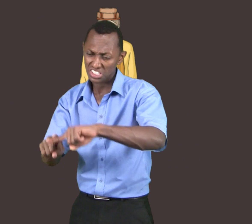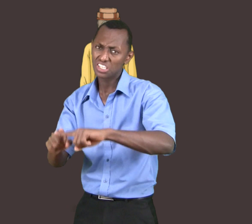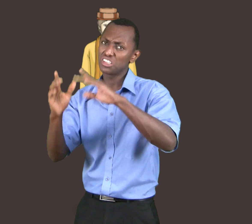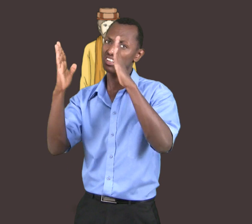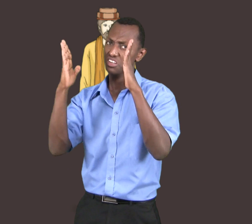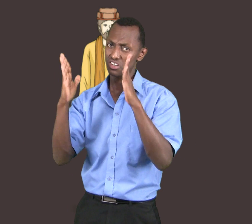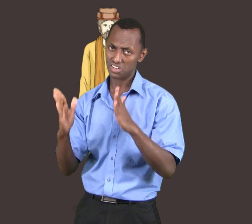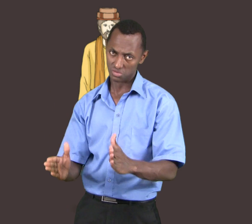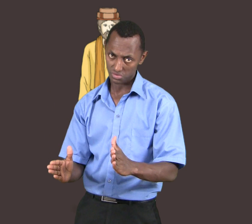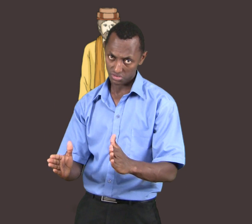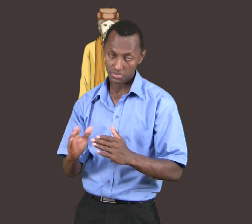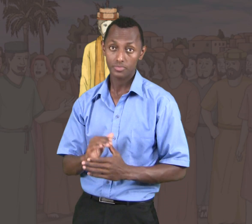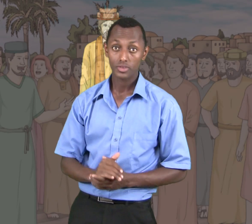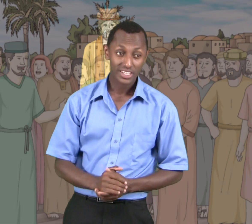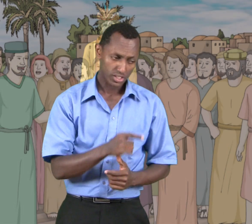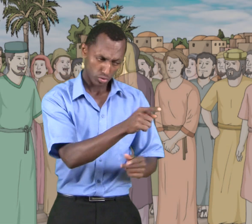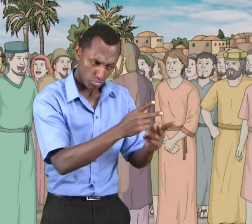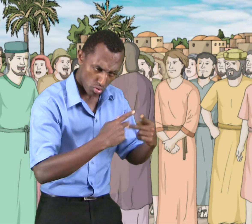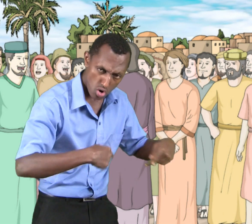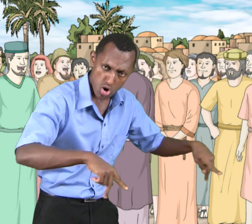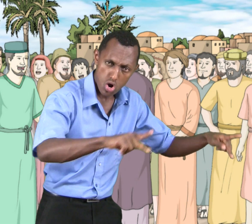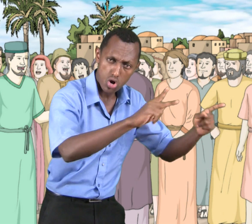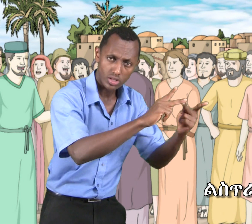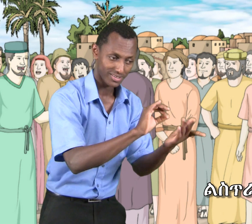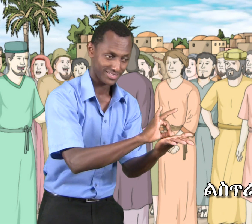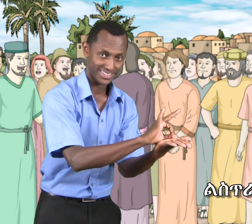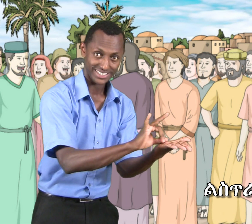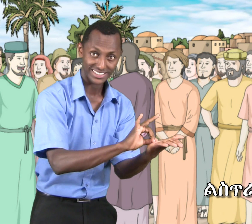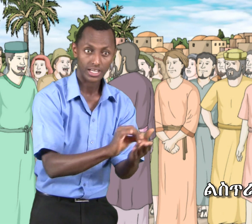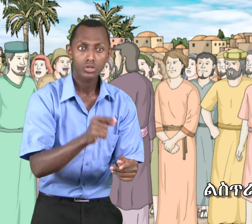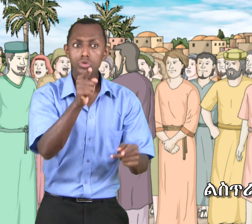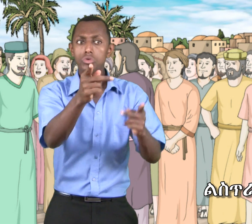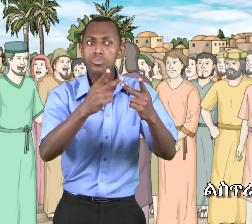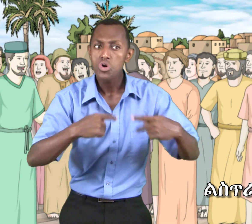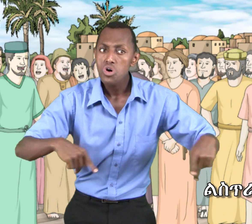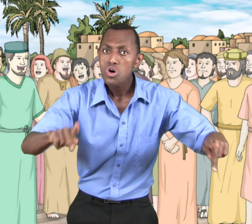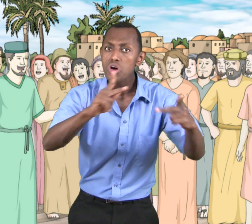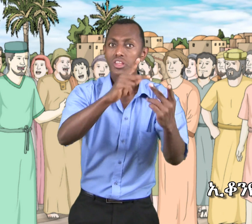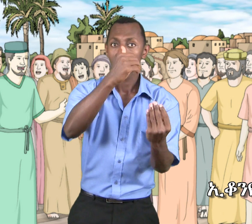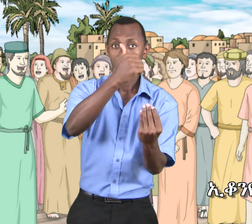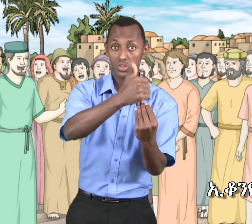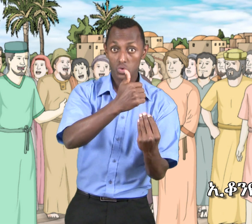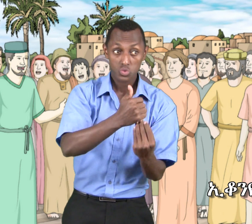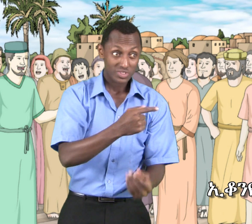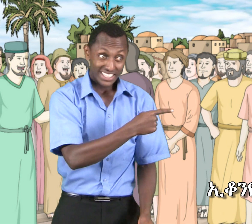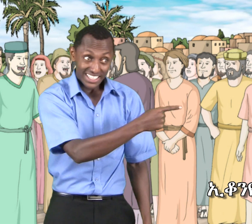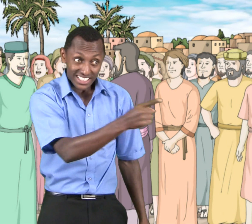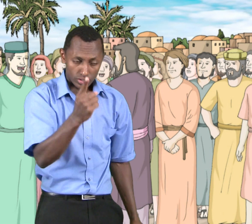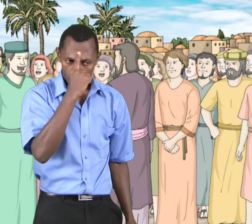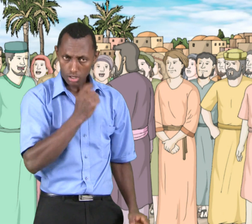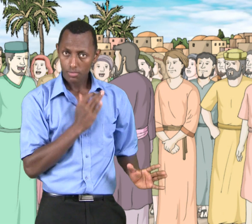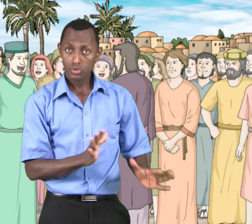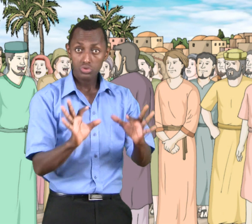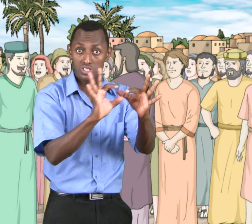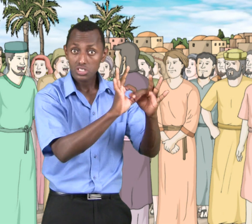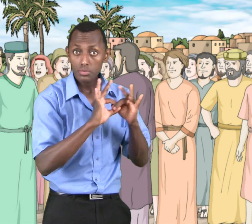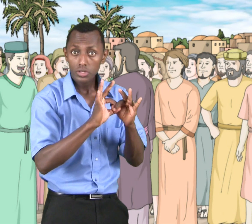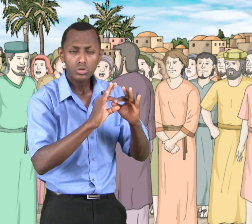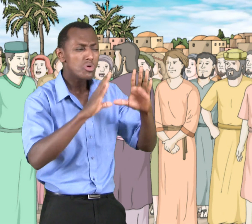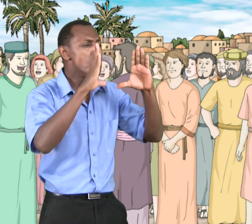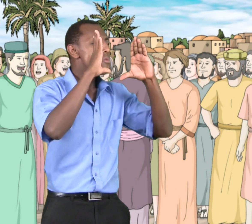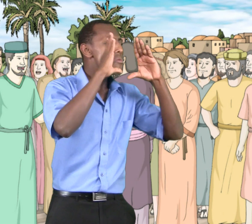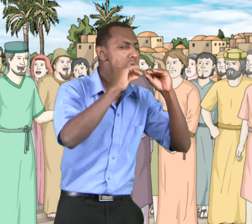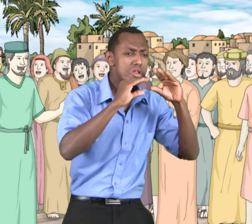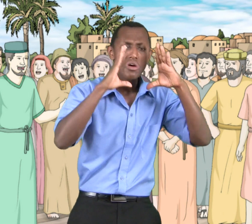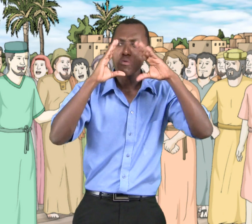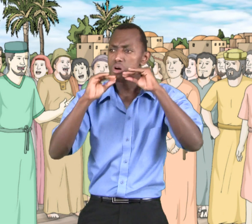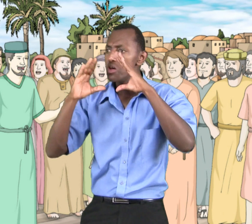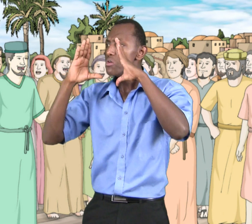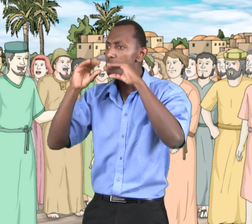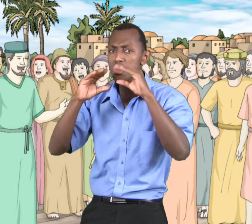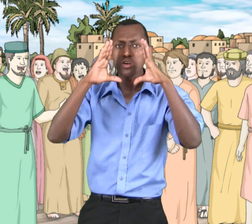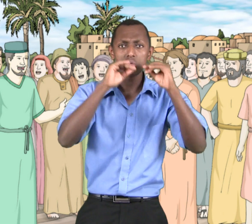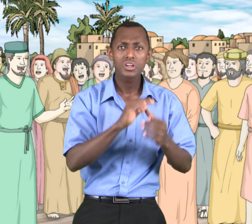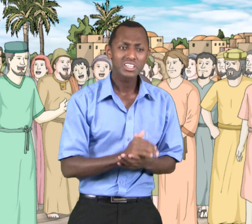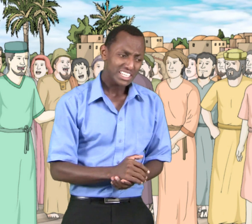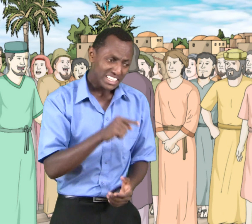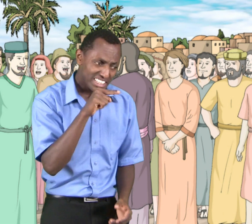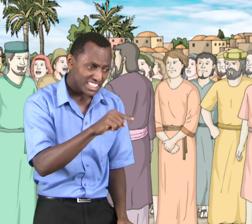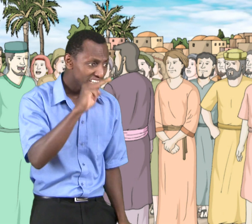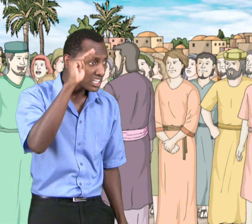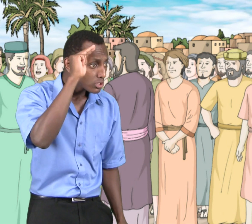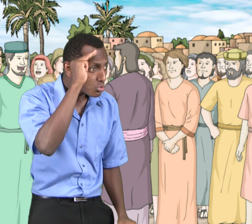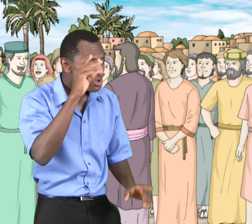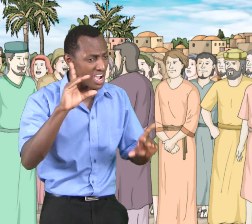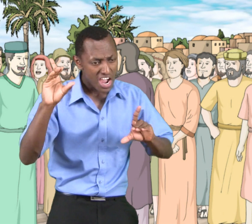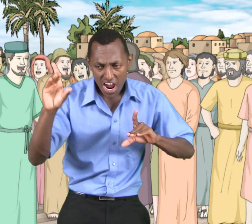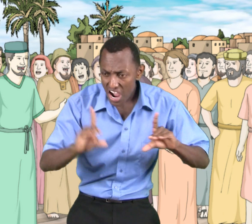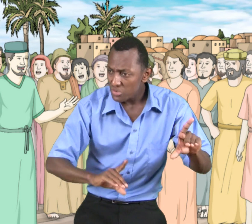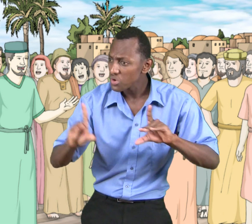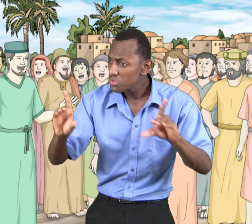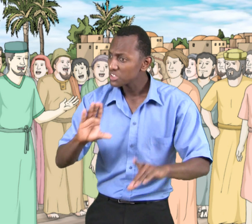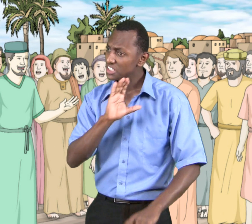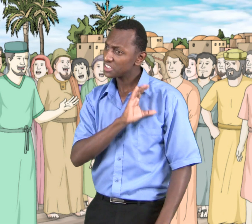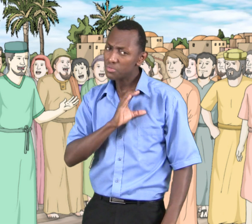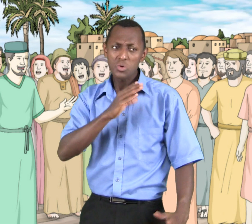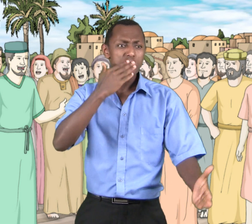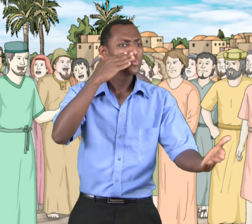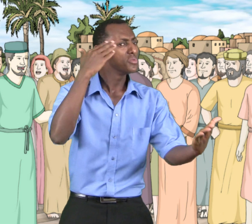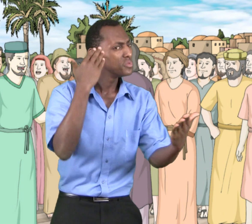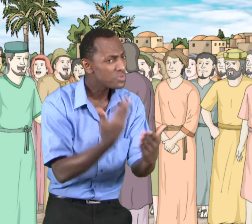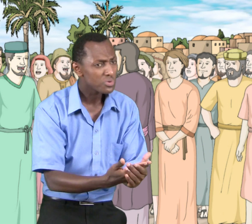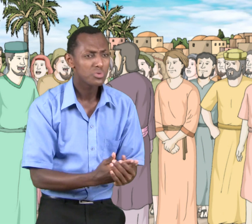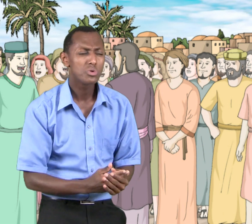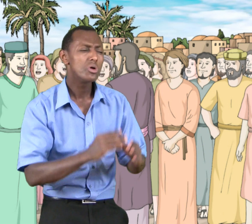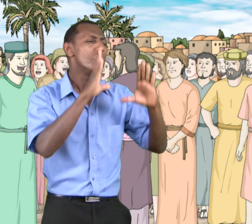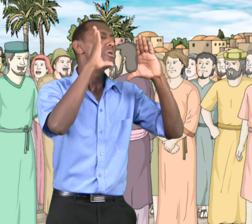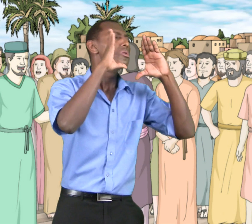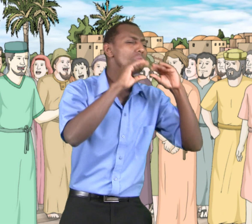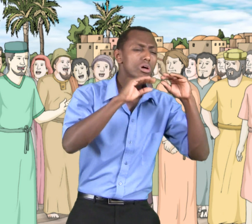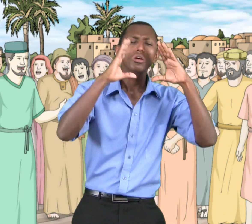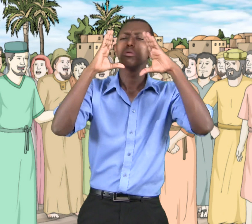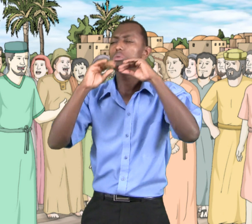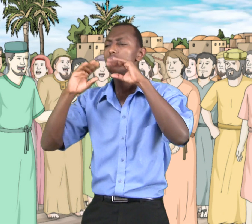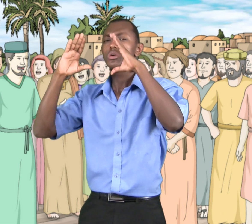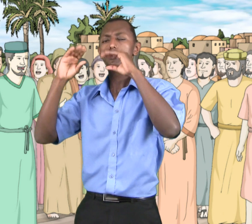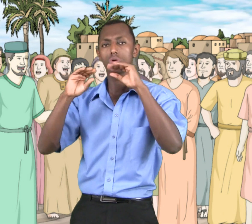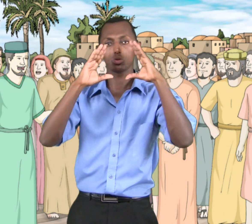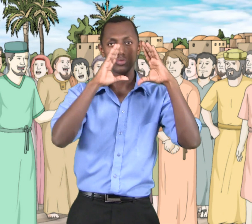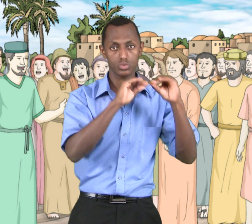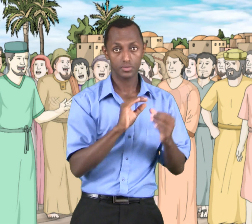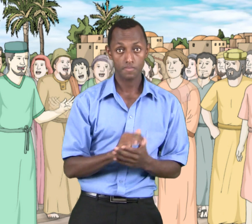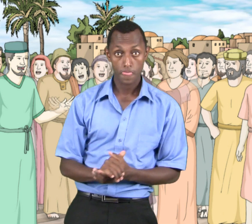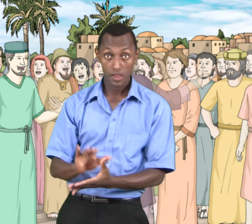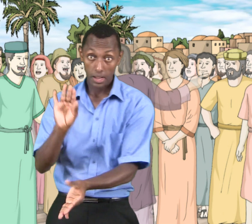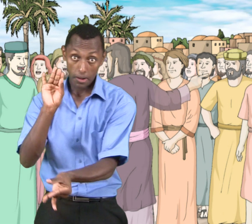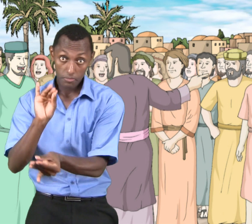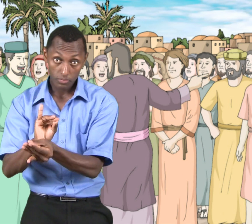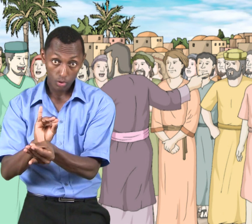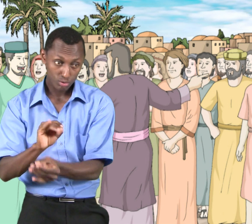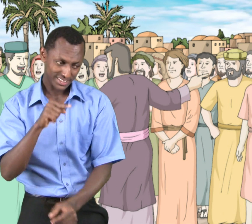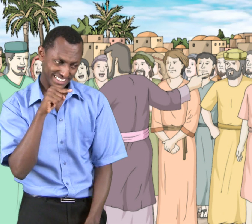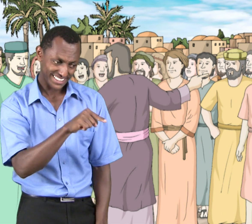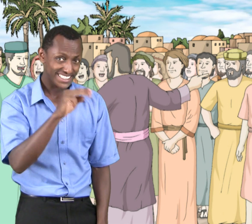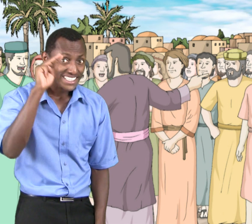The brothers in Lystra and Iconium spoke well of him.